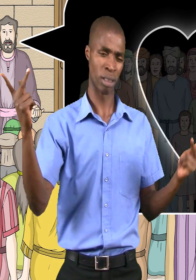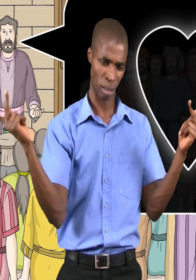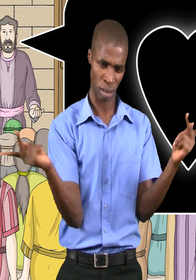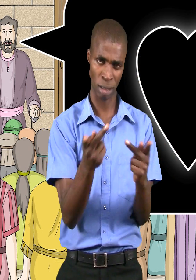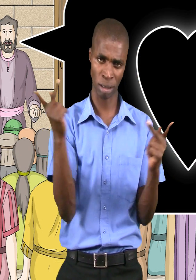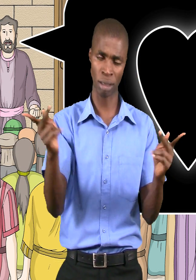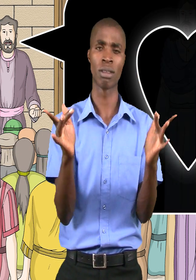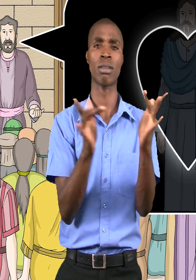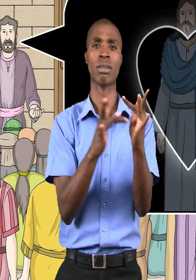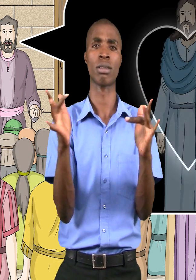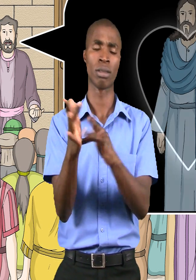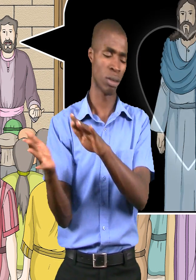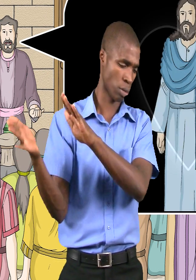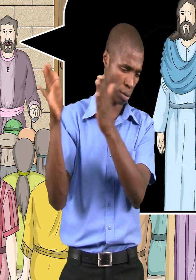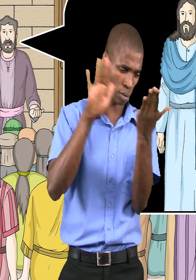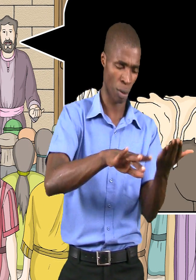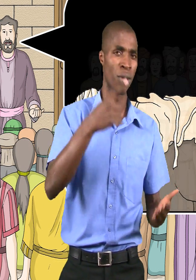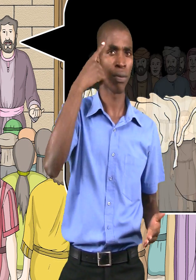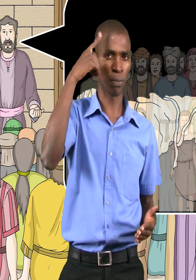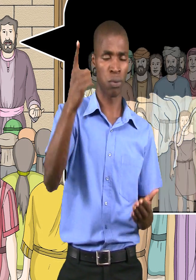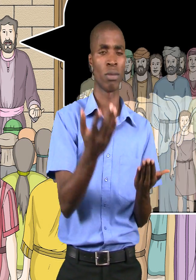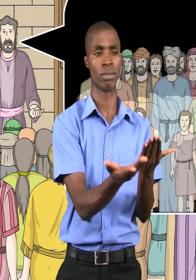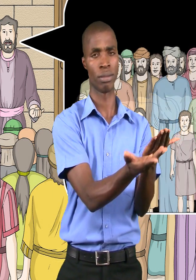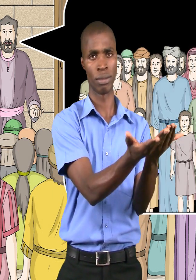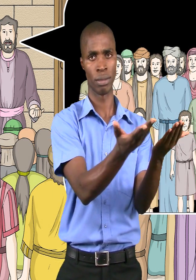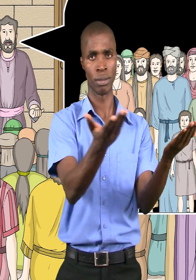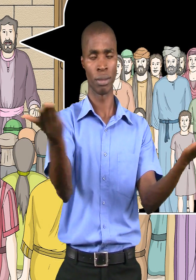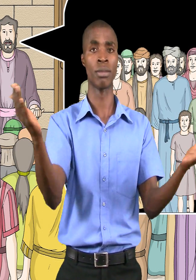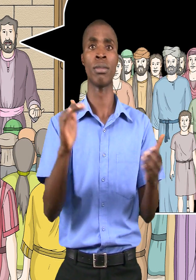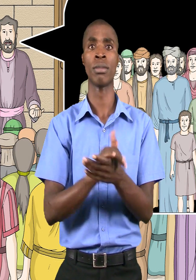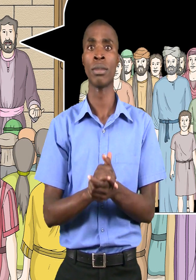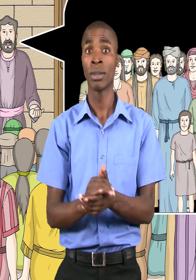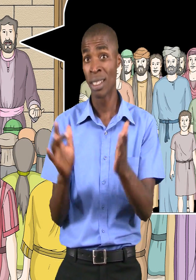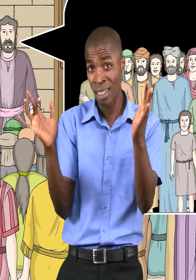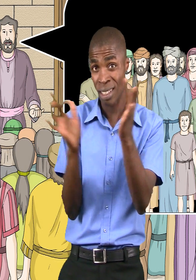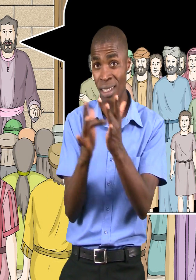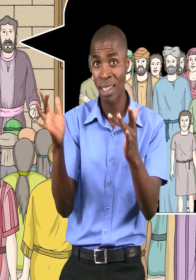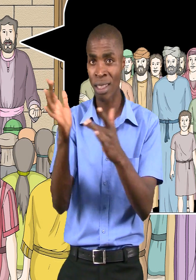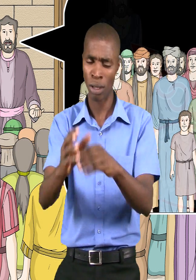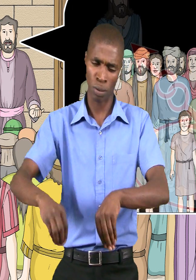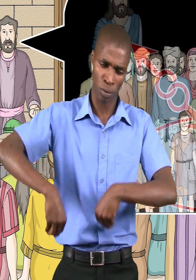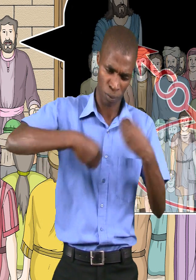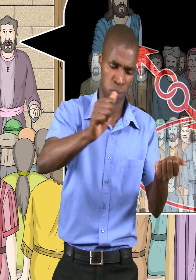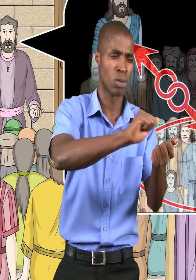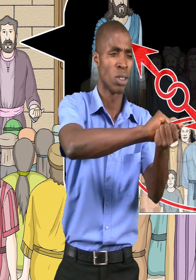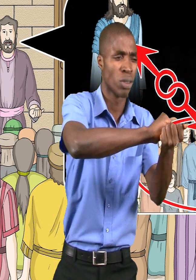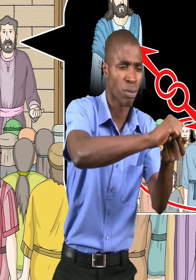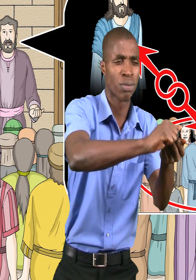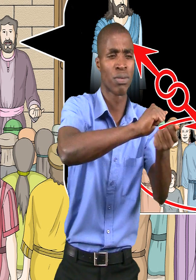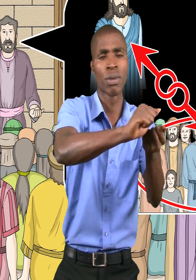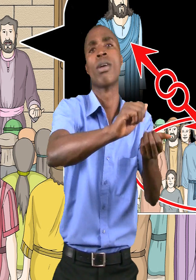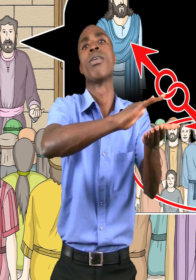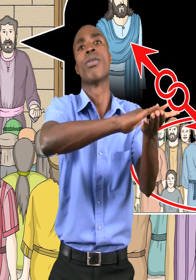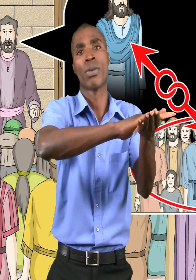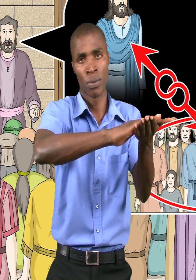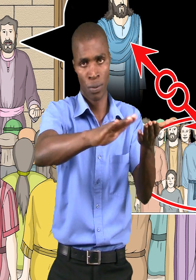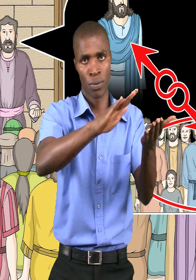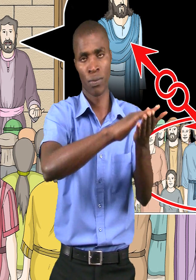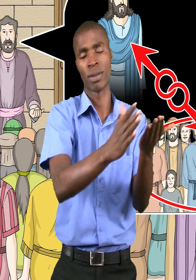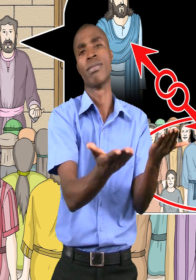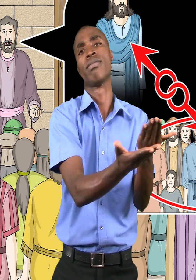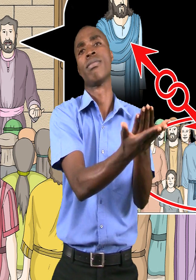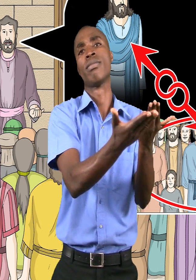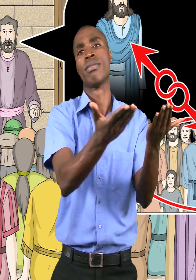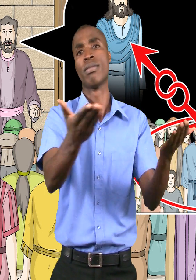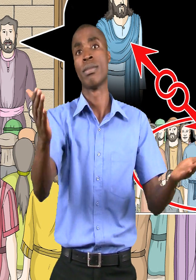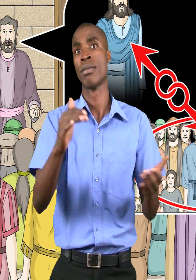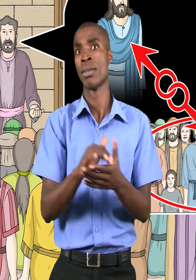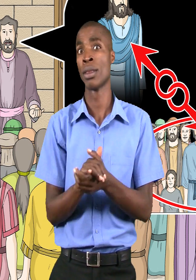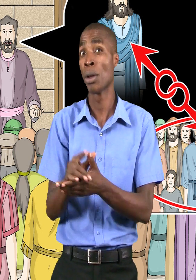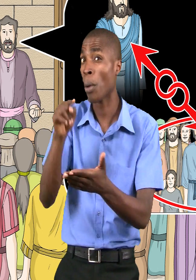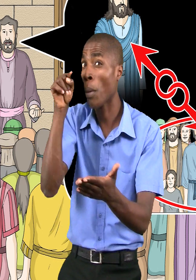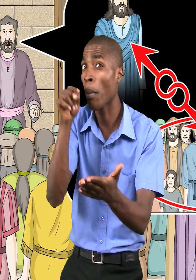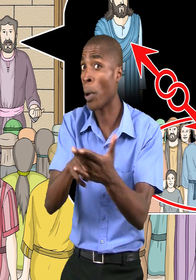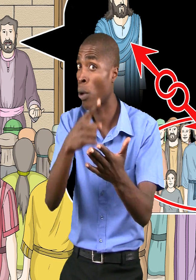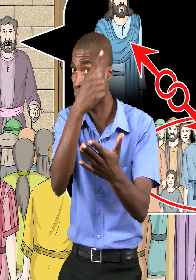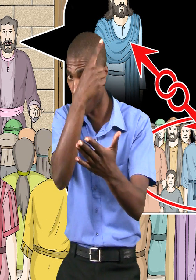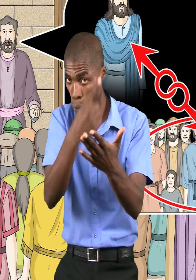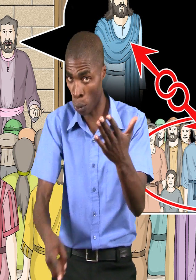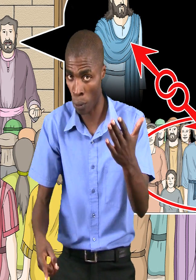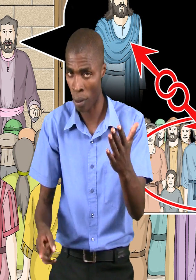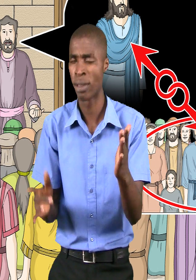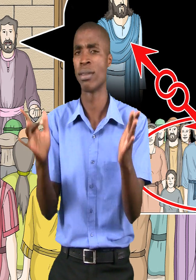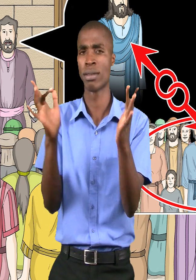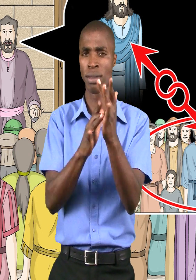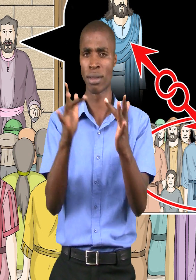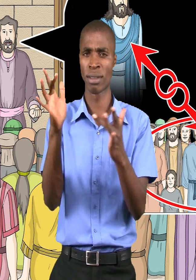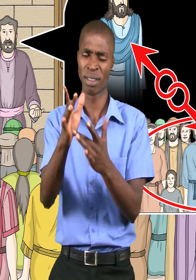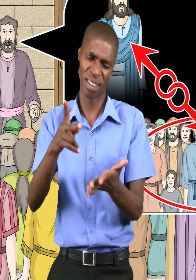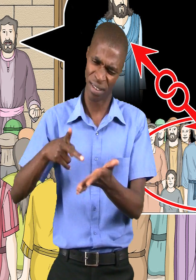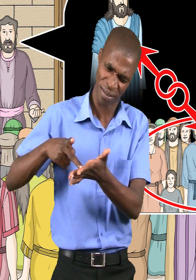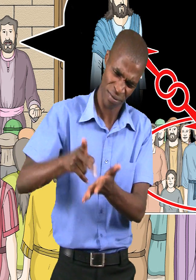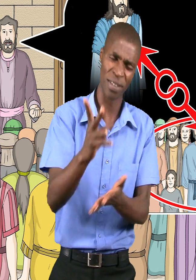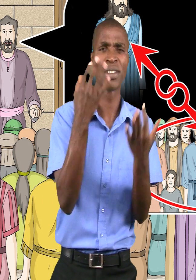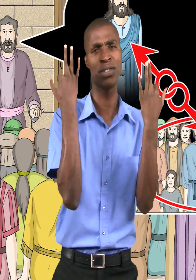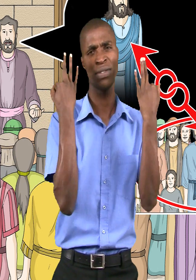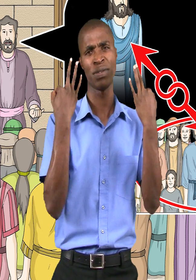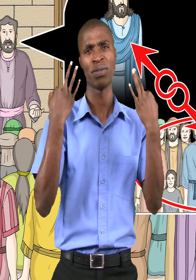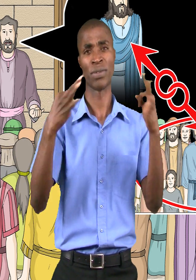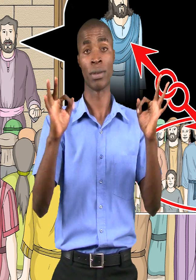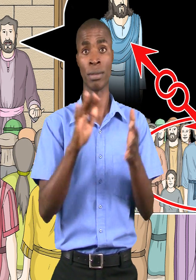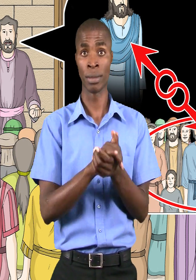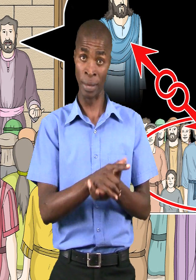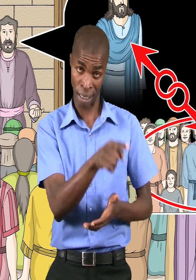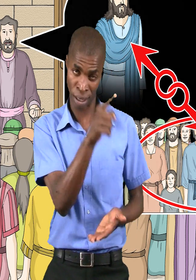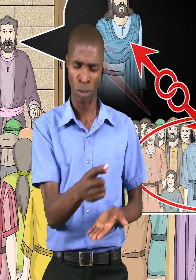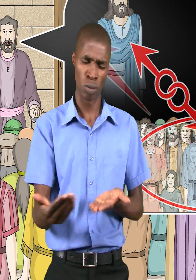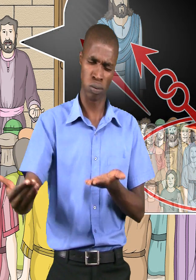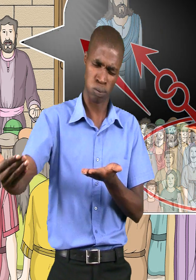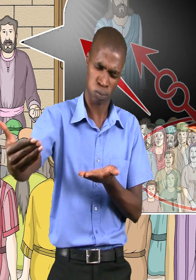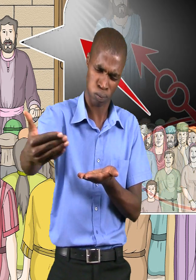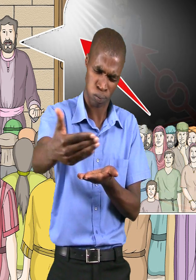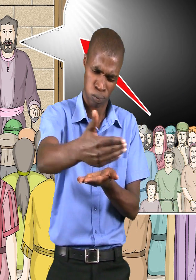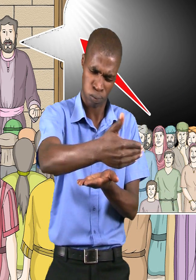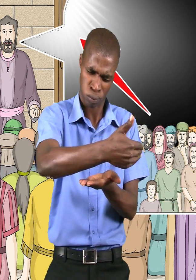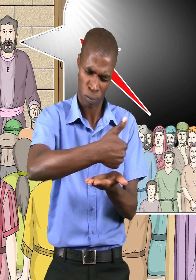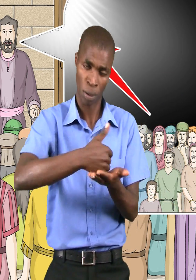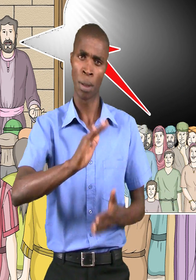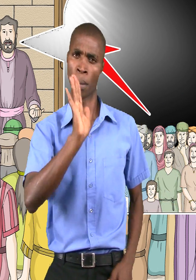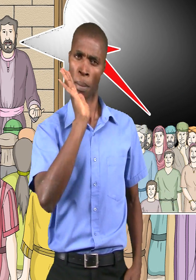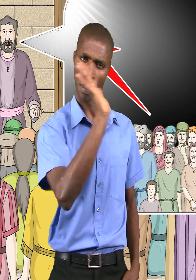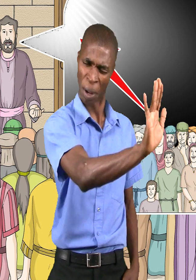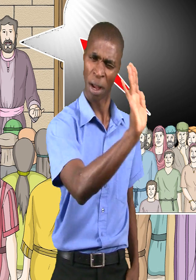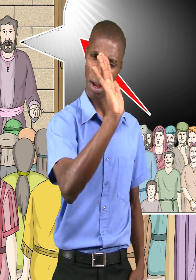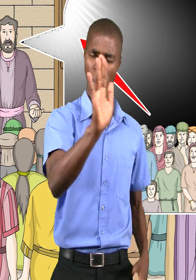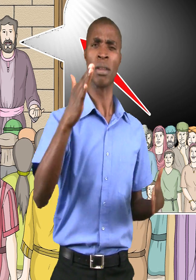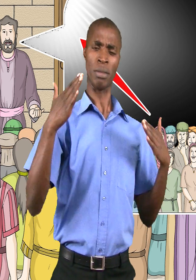You are not your own; you were bought at a price.